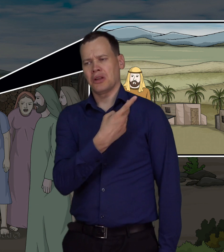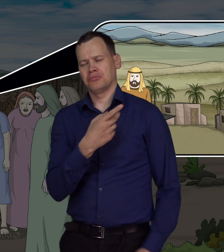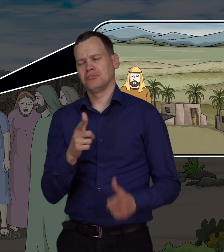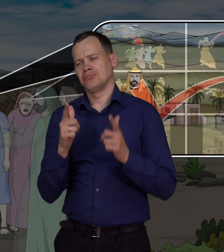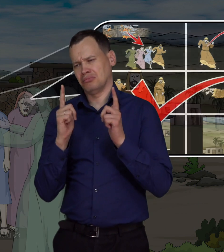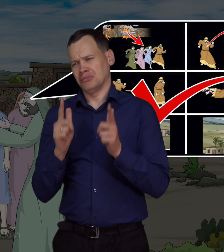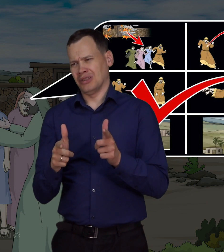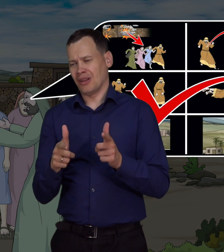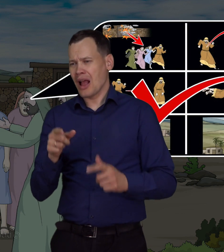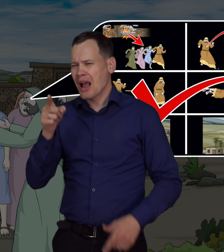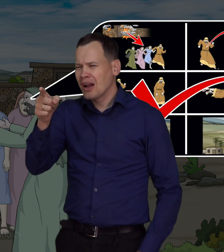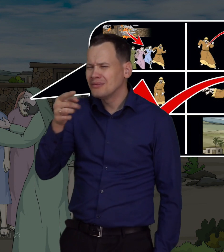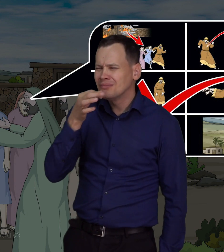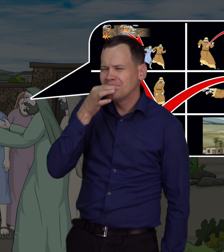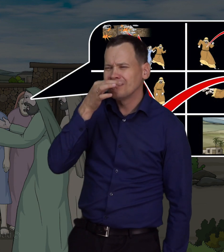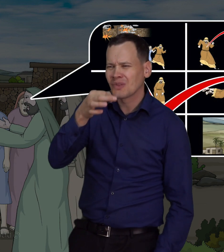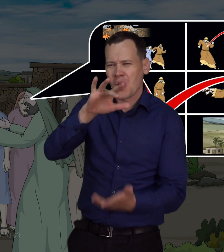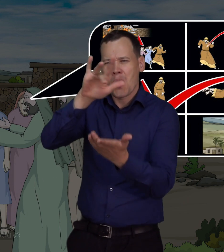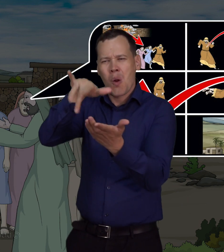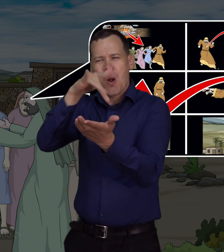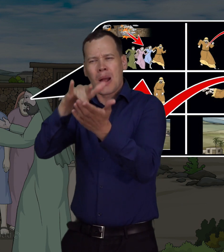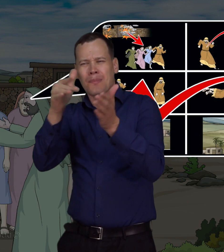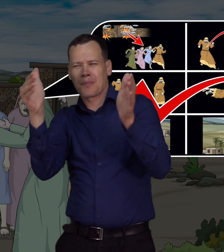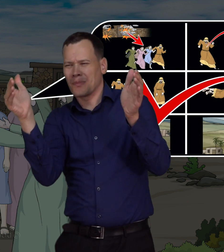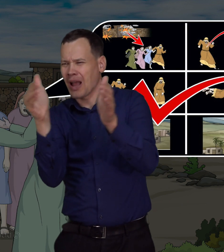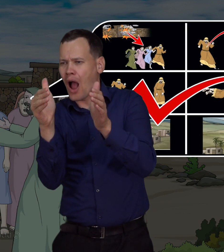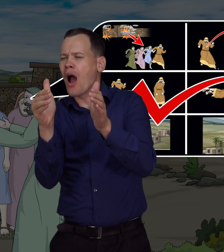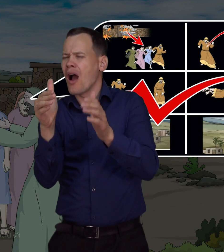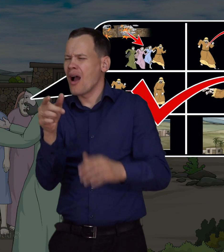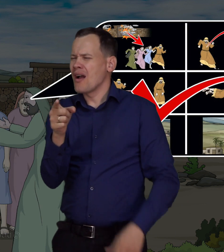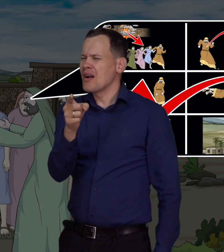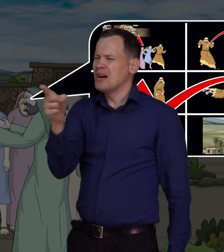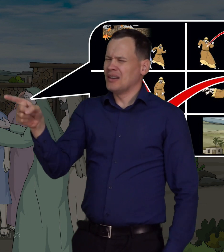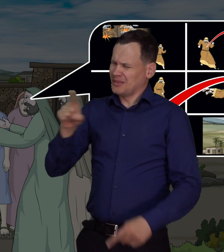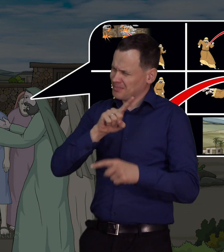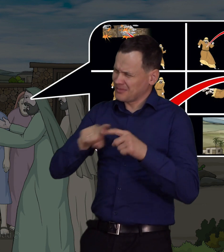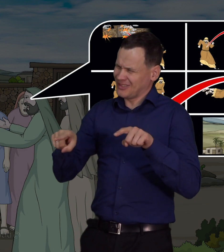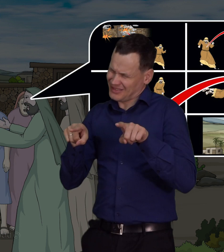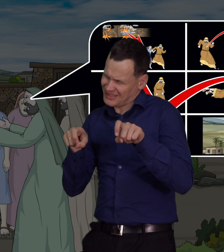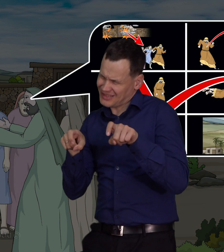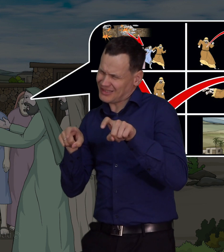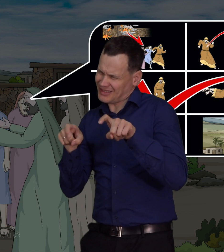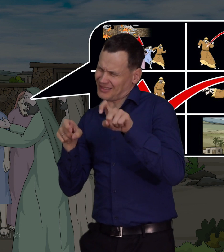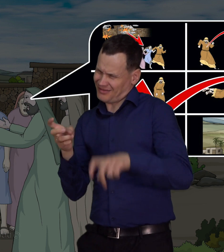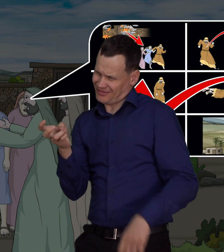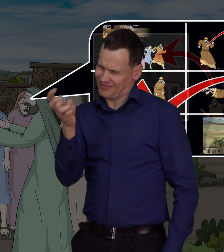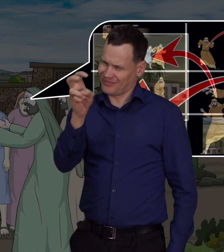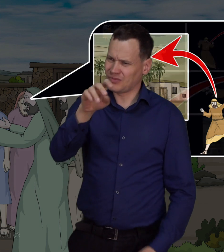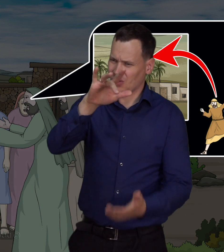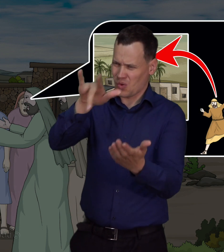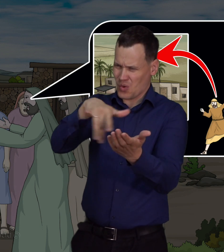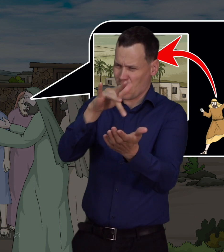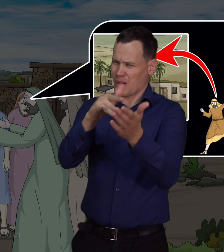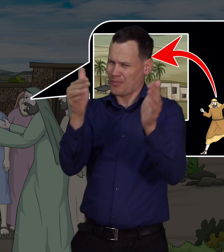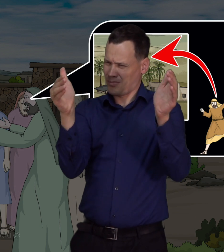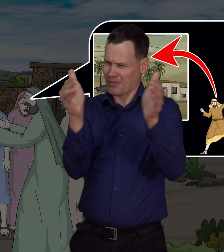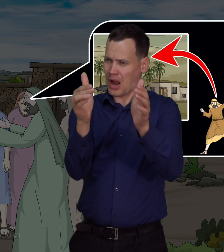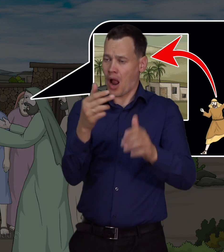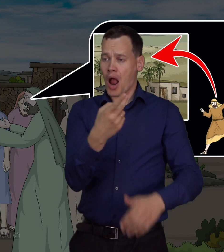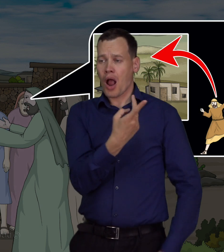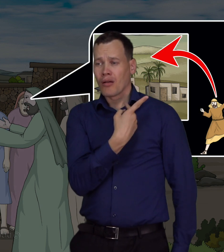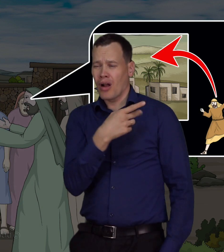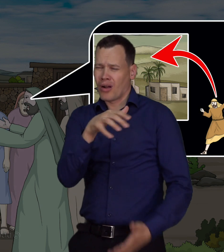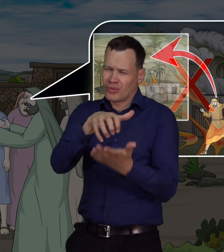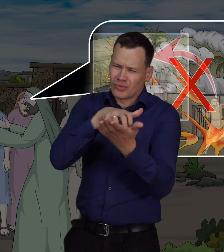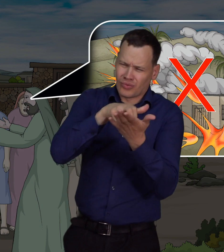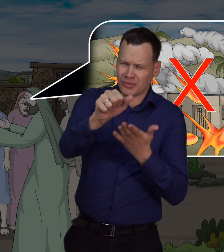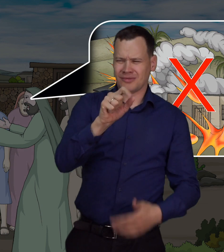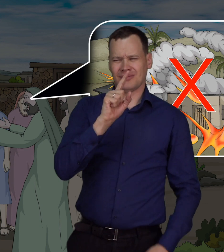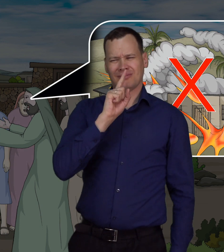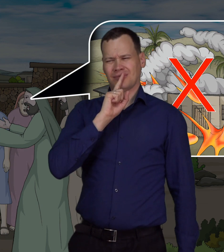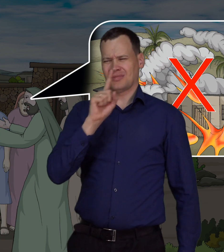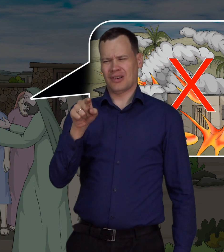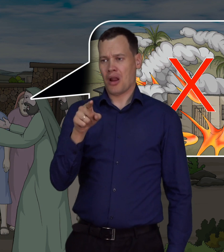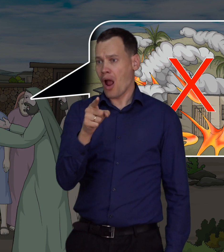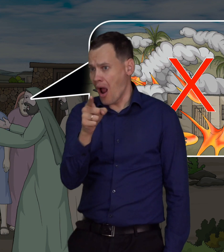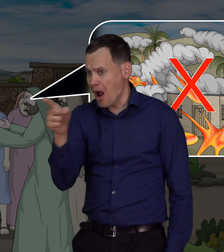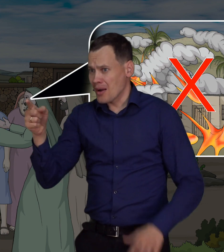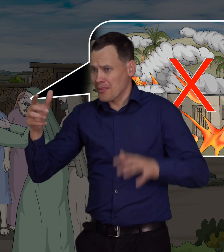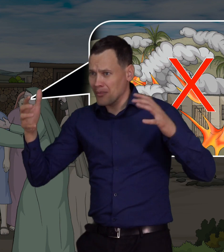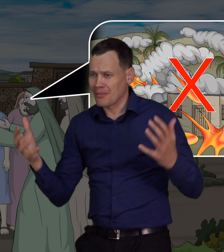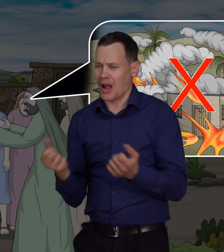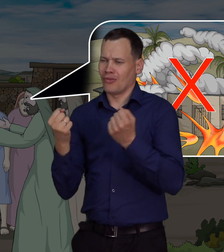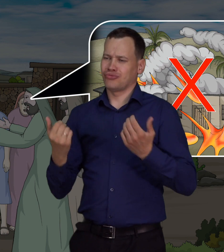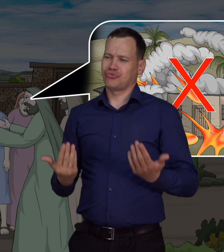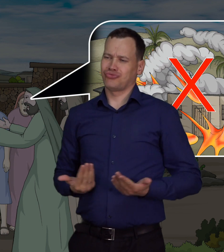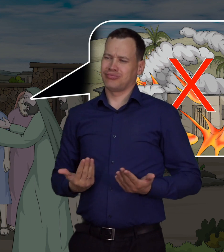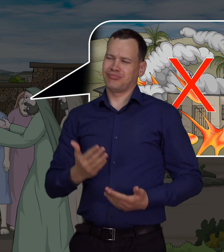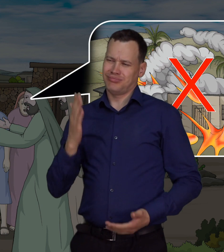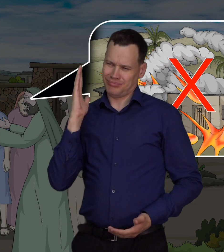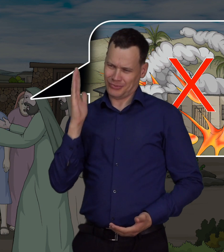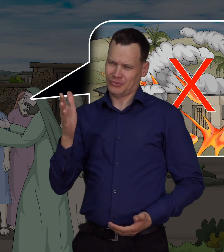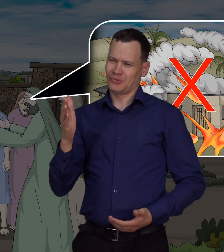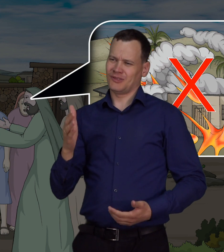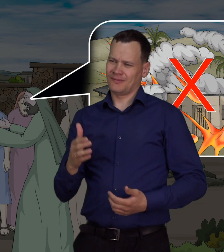Then my life will be saved.”